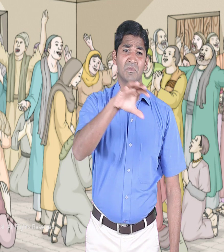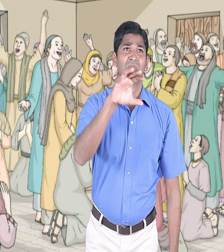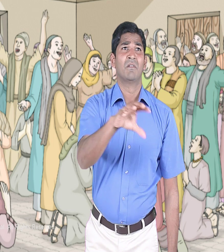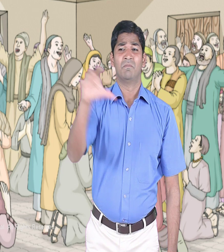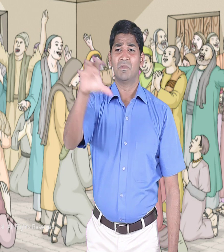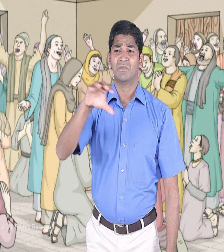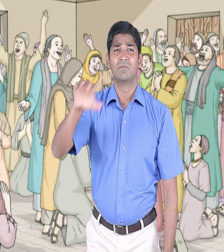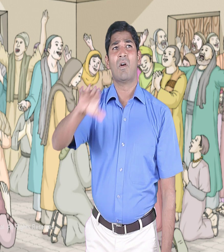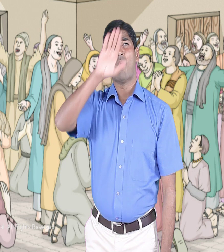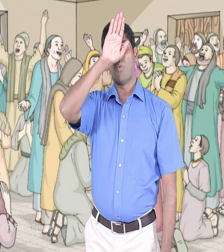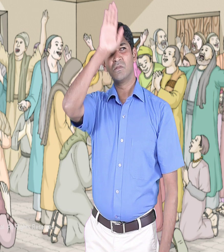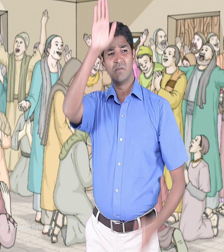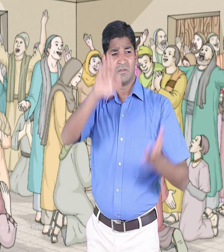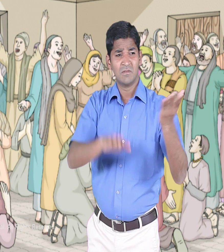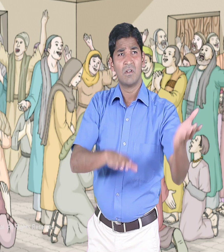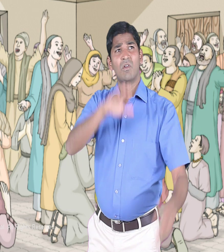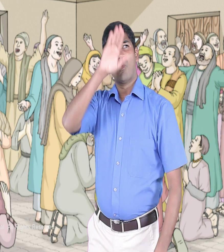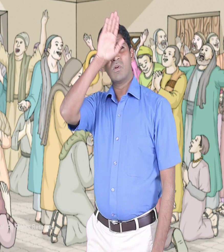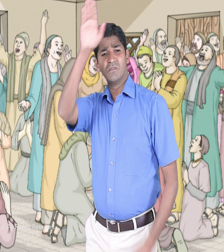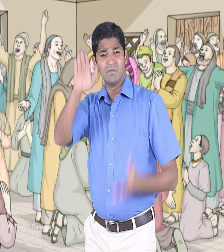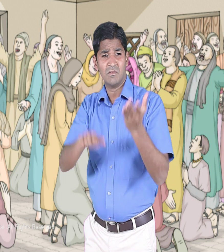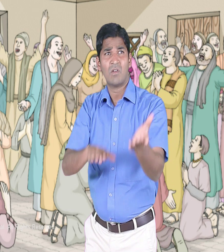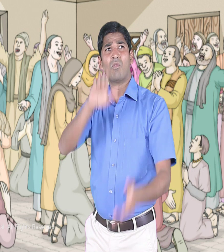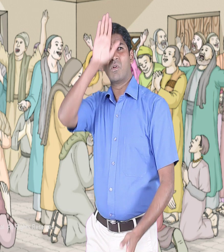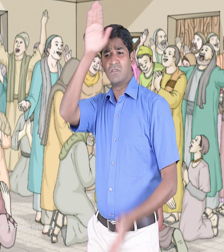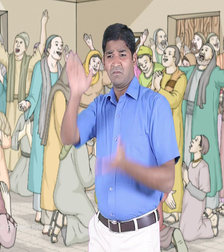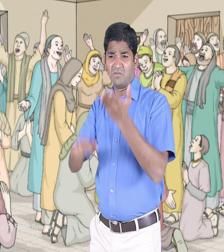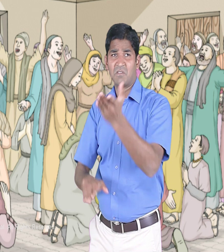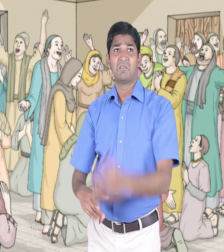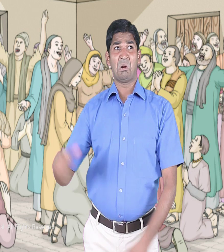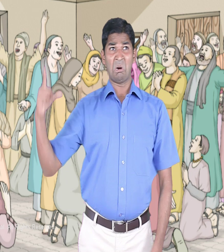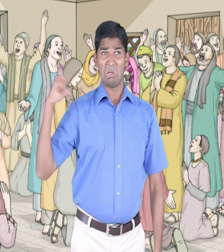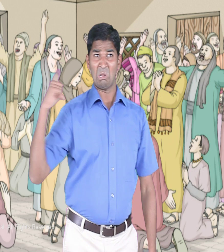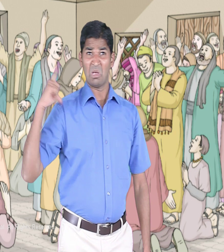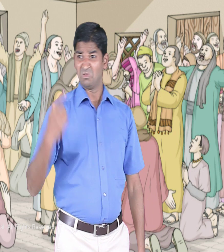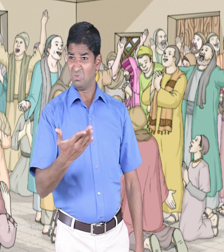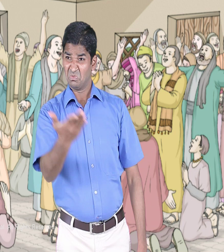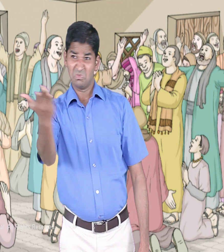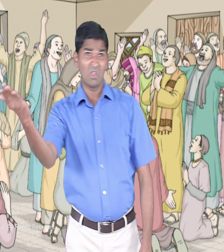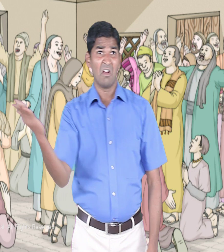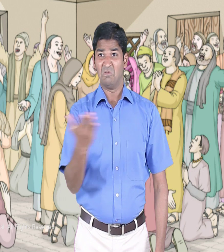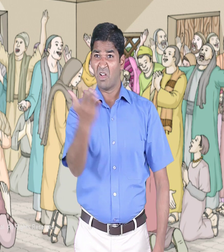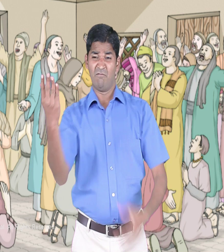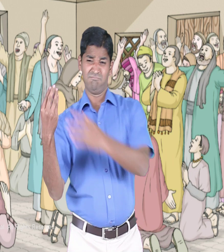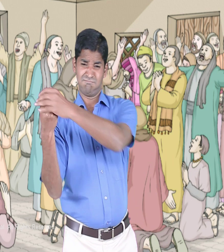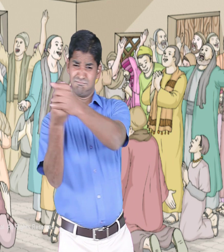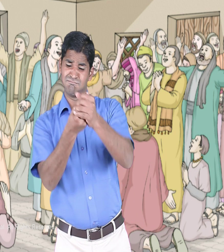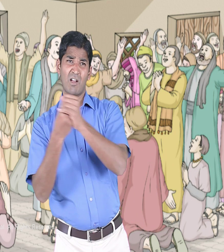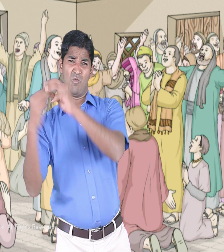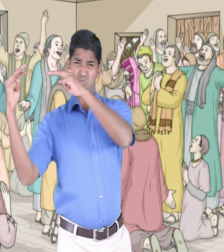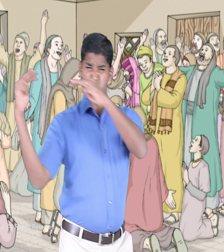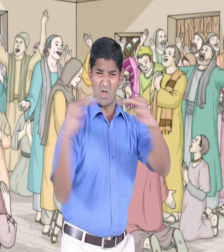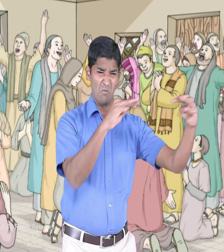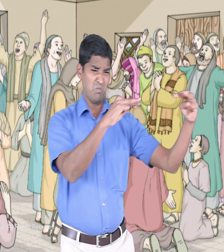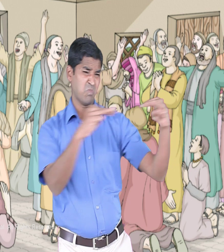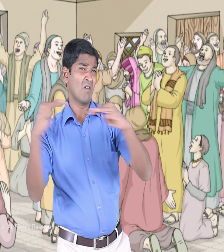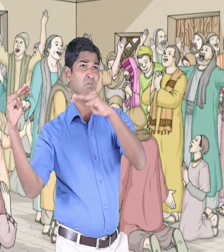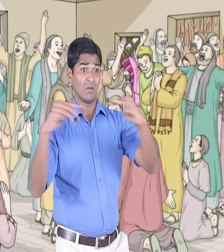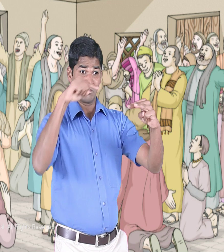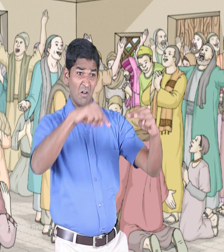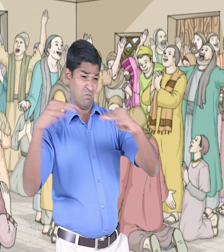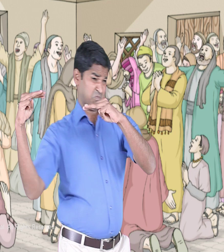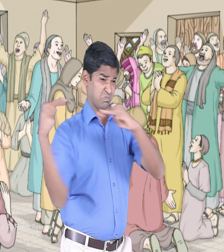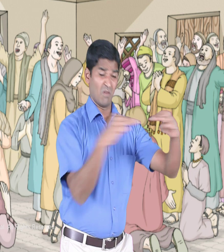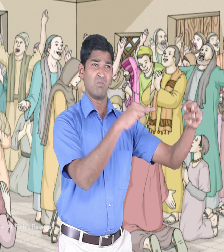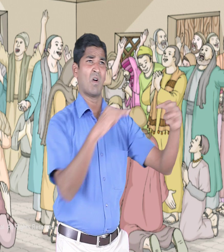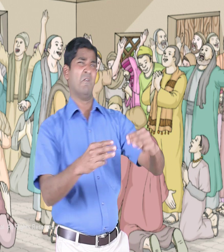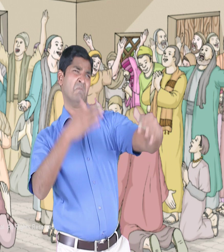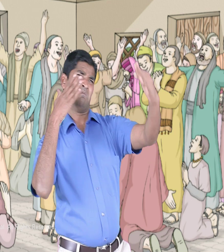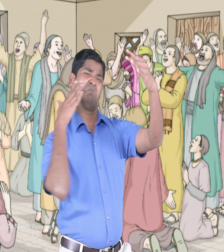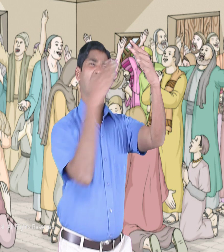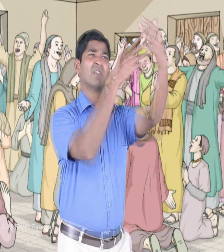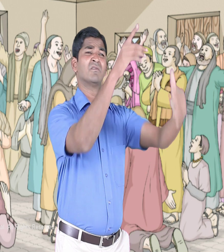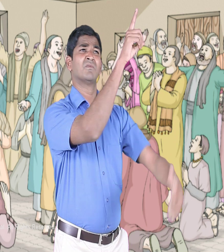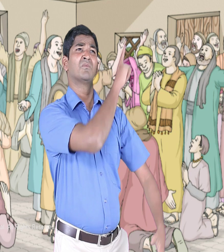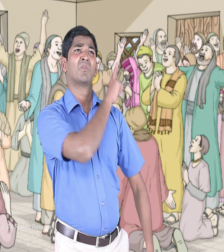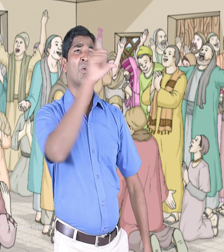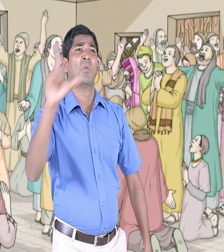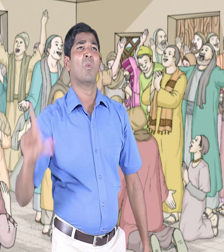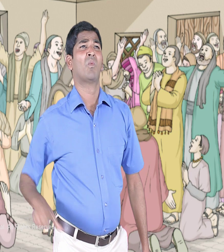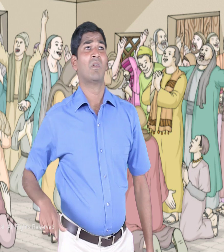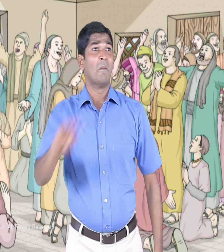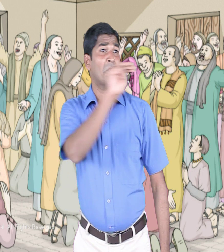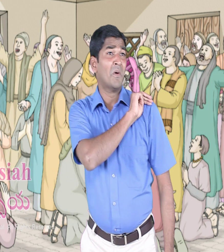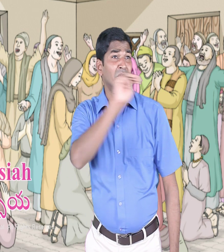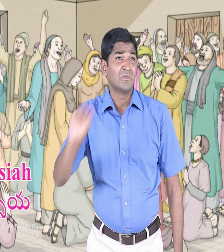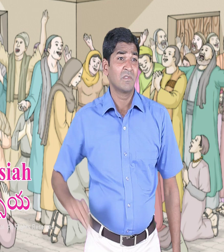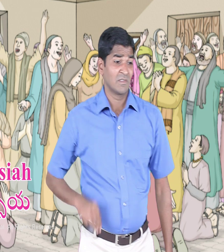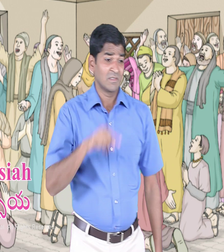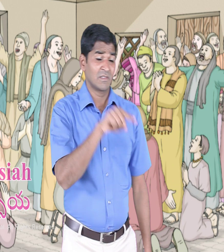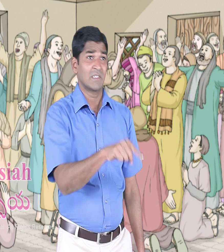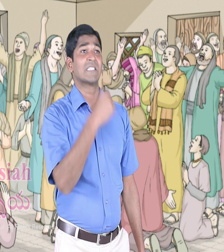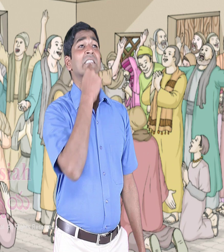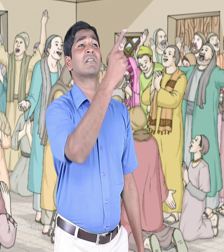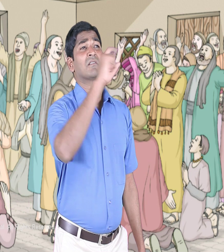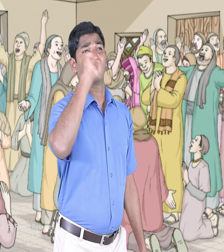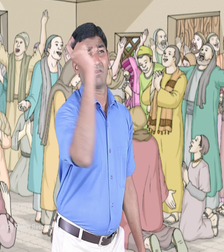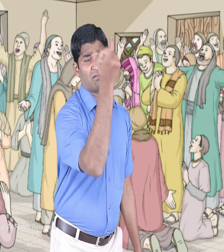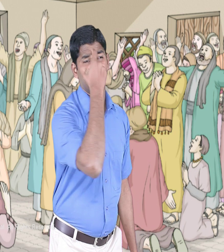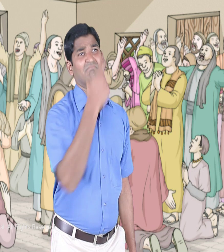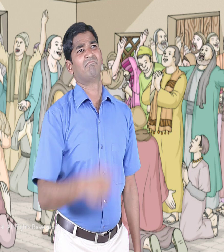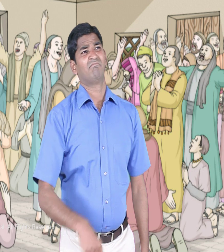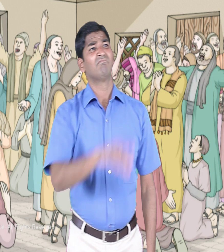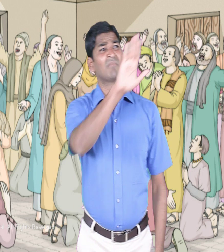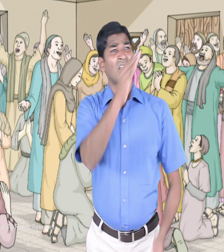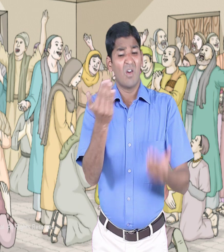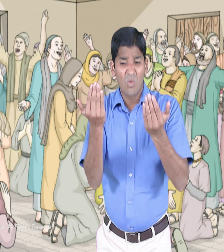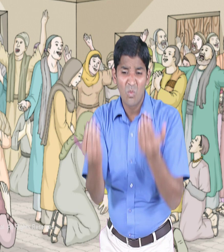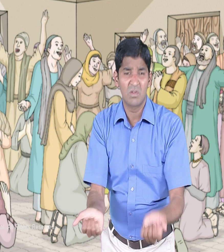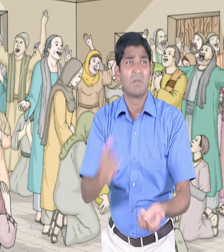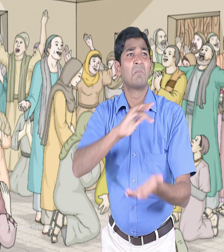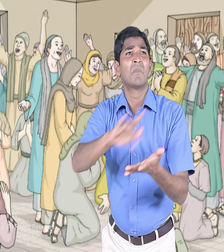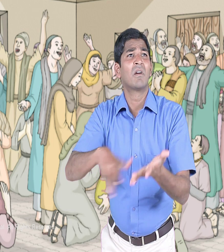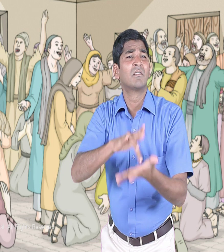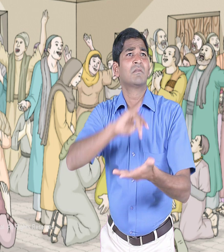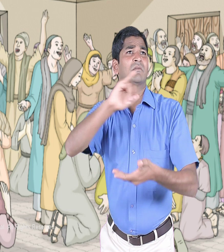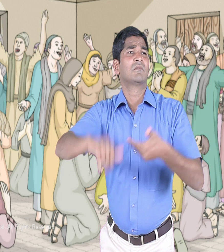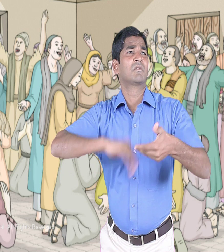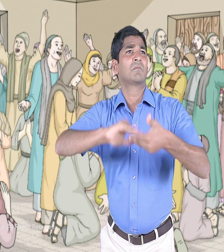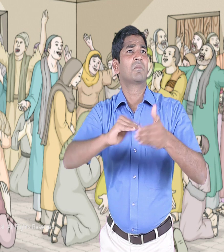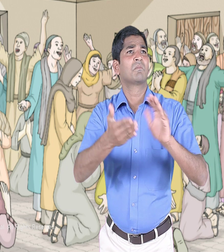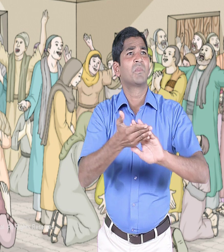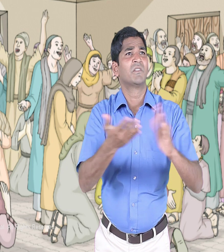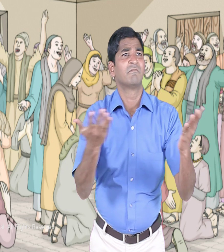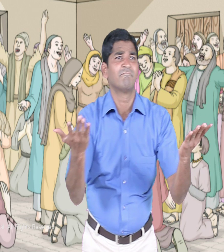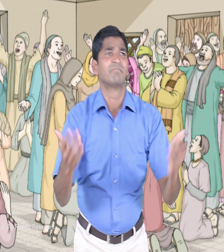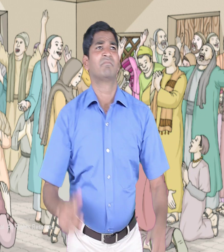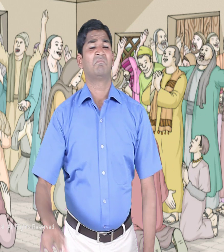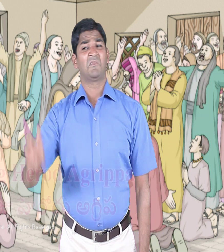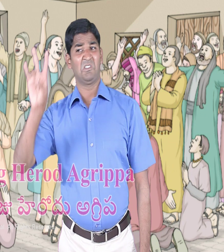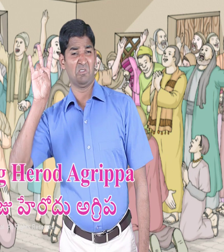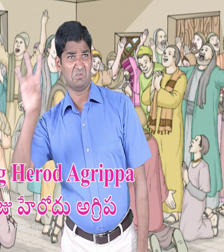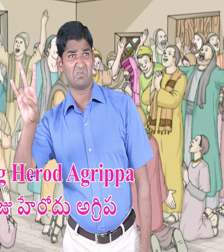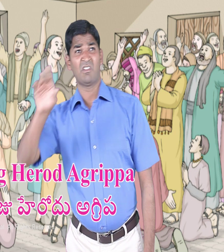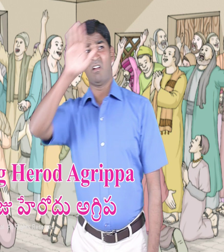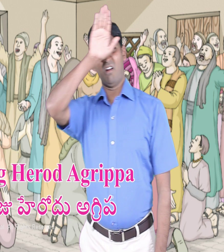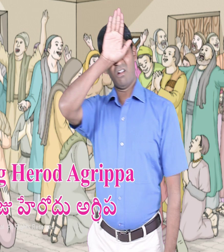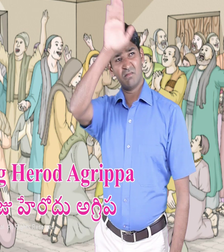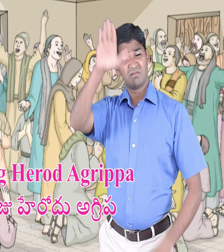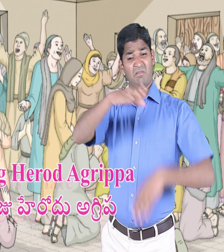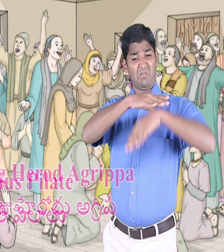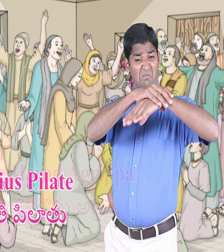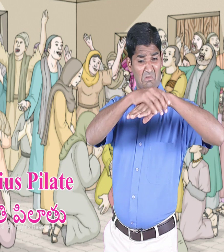The kings of the earth take their stand and the rulers gather together against the Lord and against His Anointed One.’